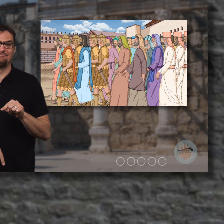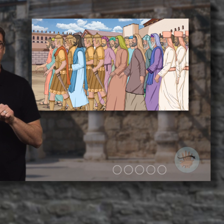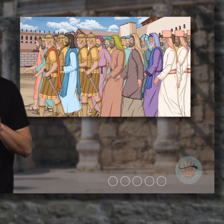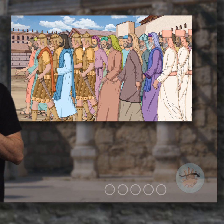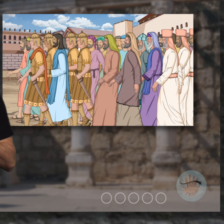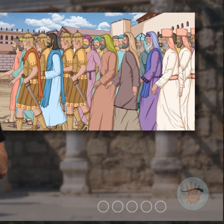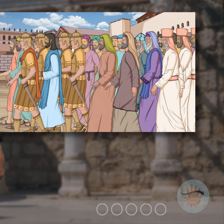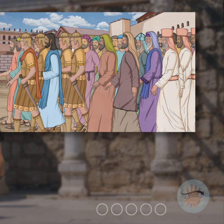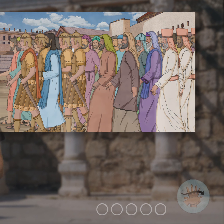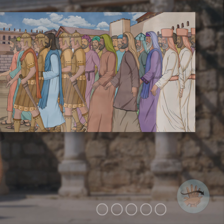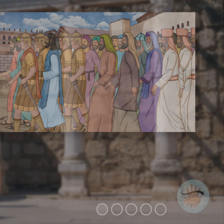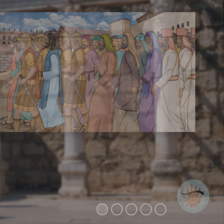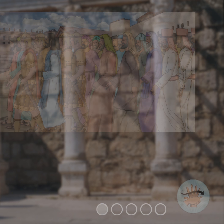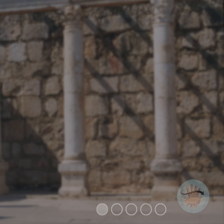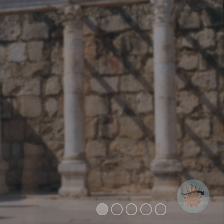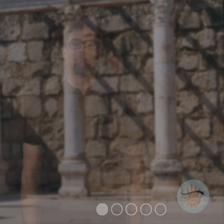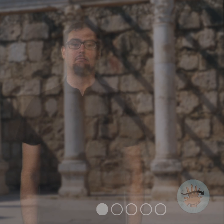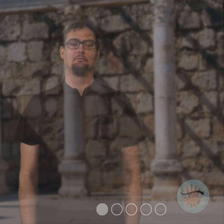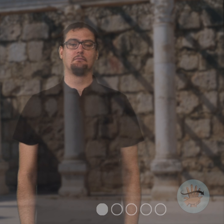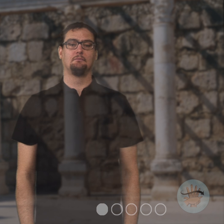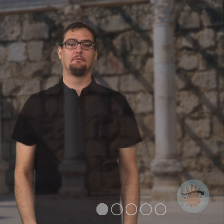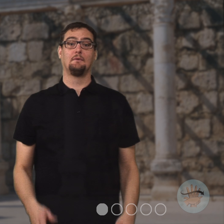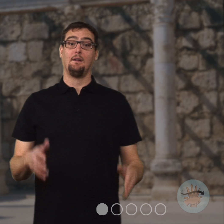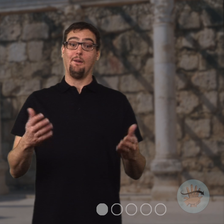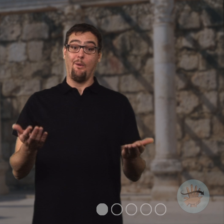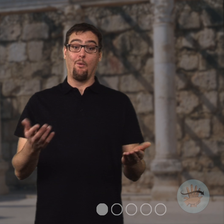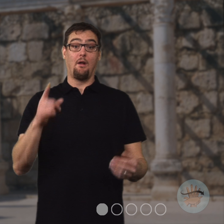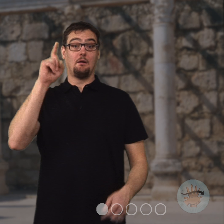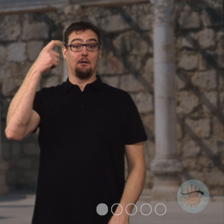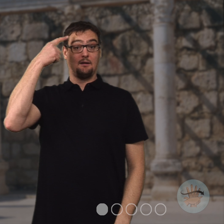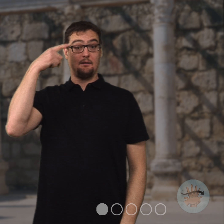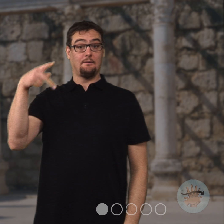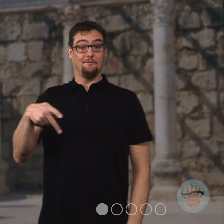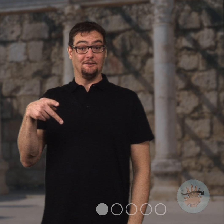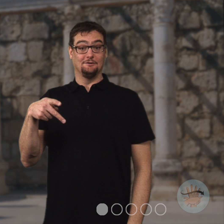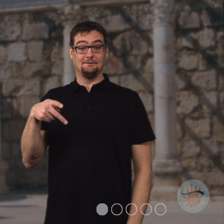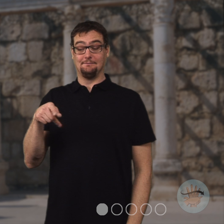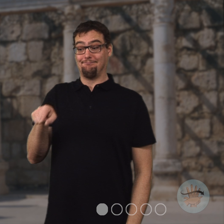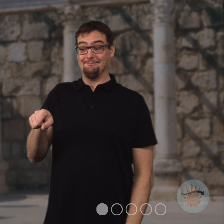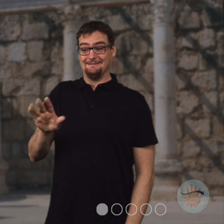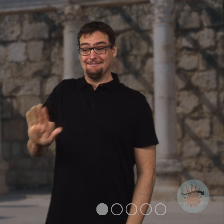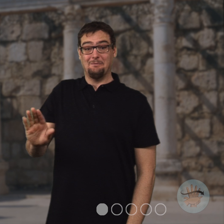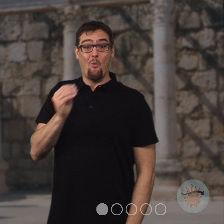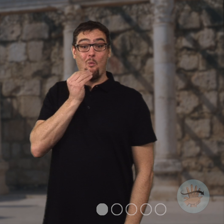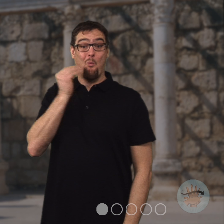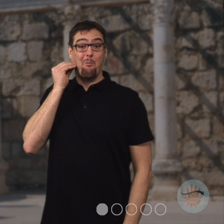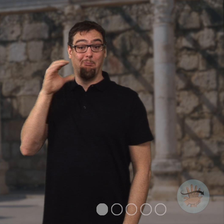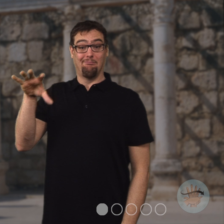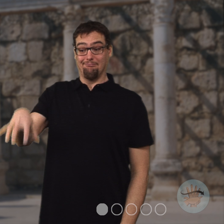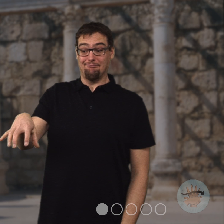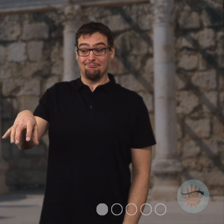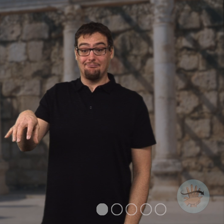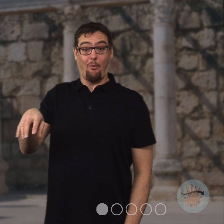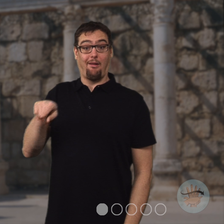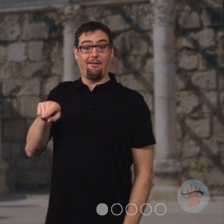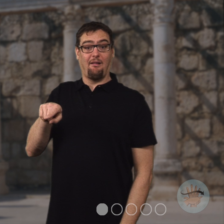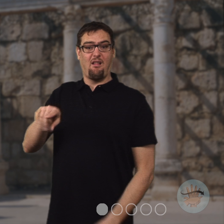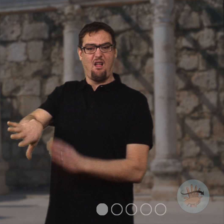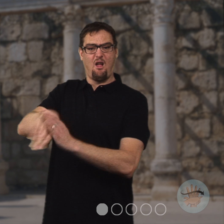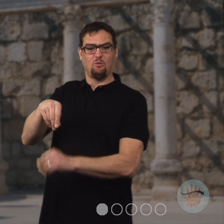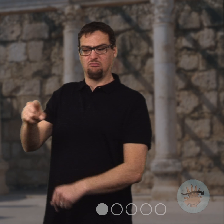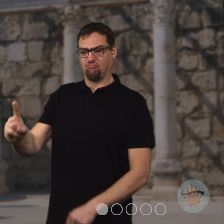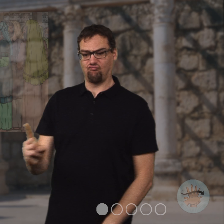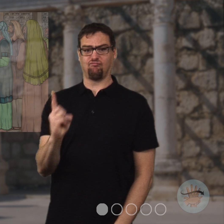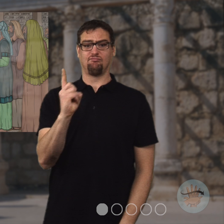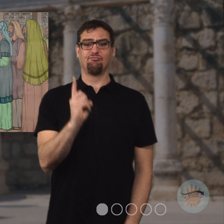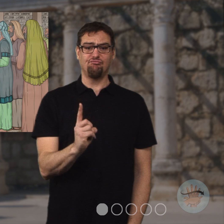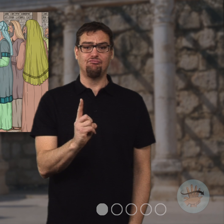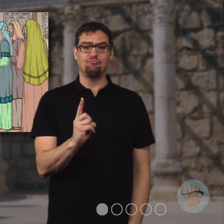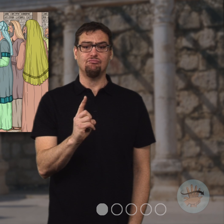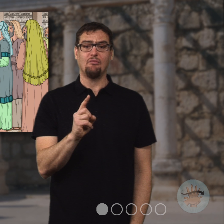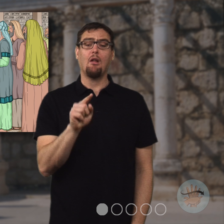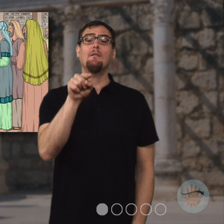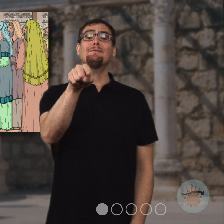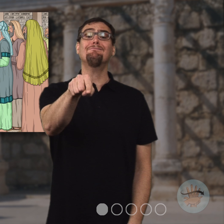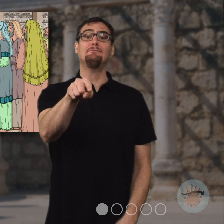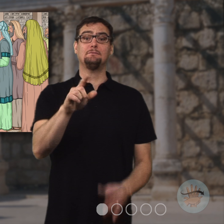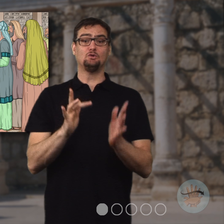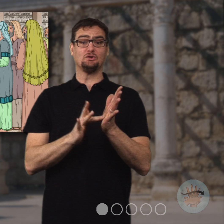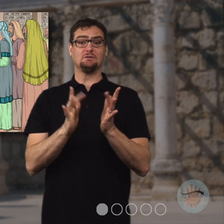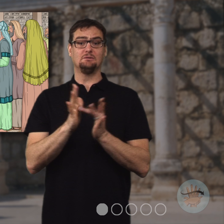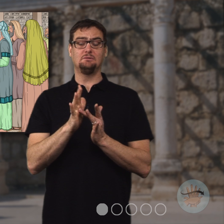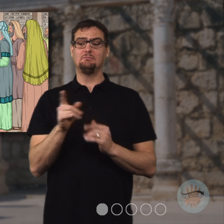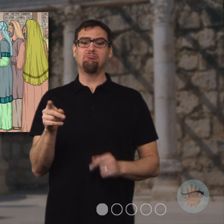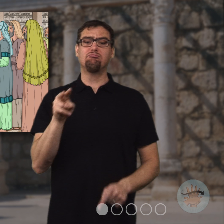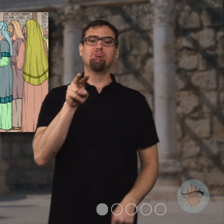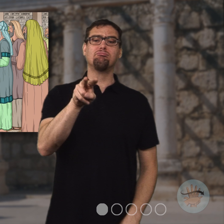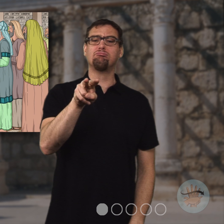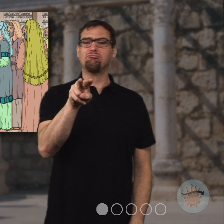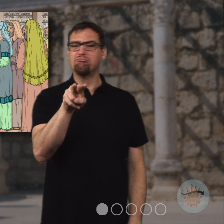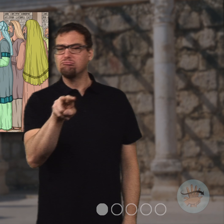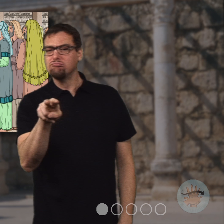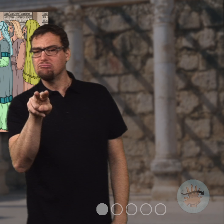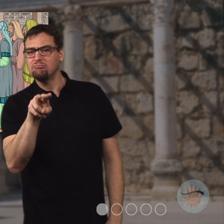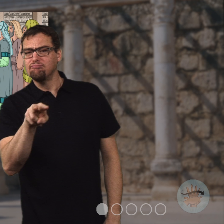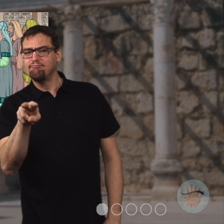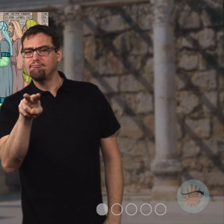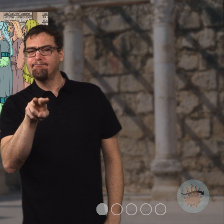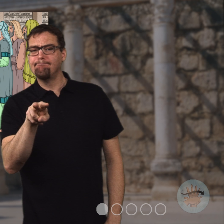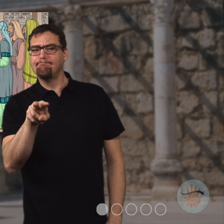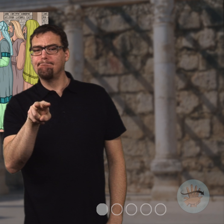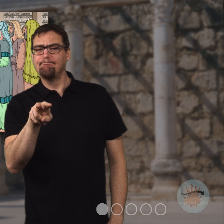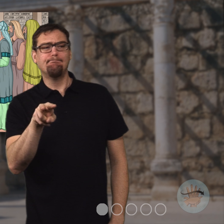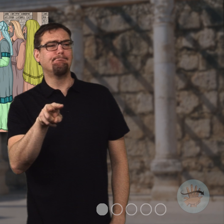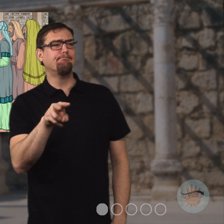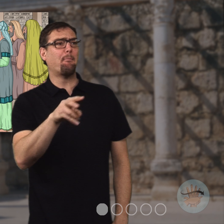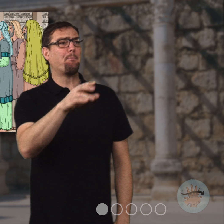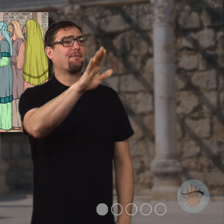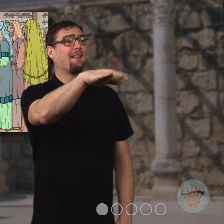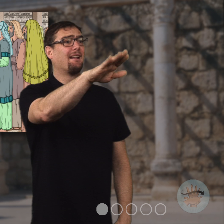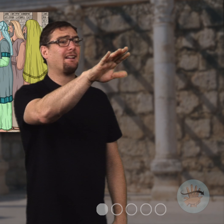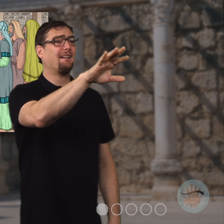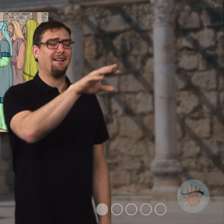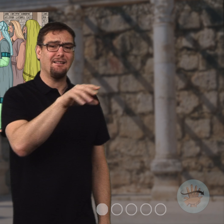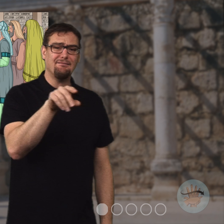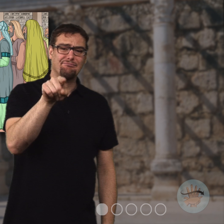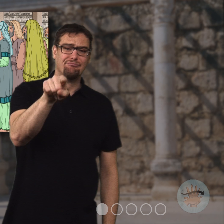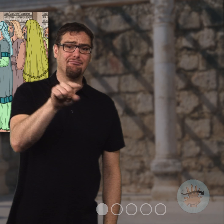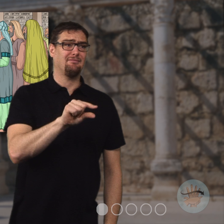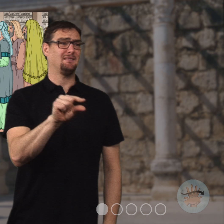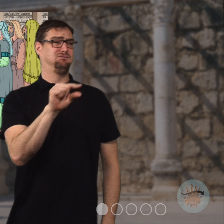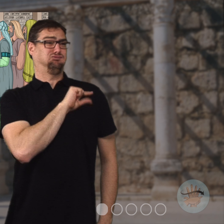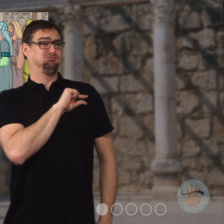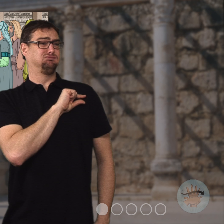So Pilate went out to them and asked, “What accusation are you bringing against this man?”